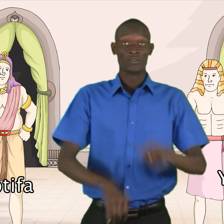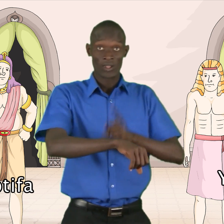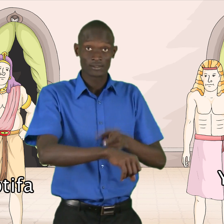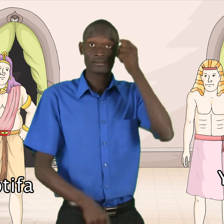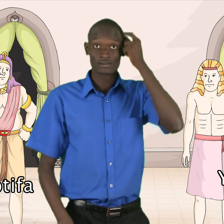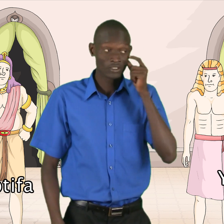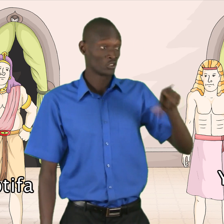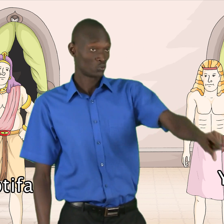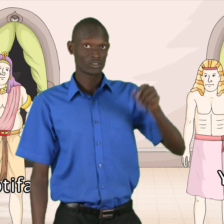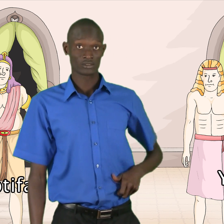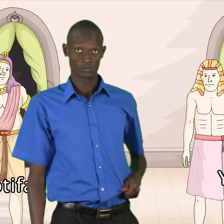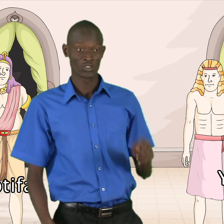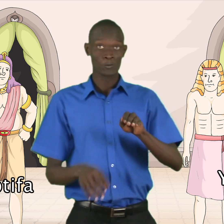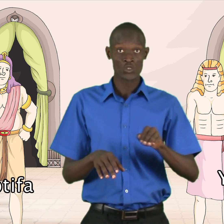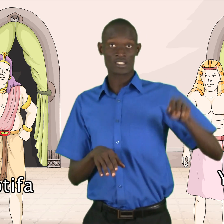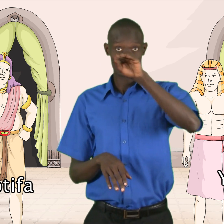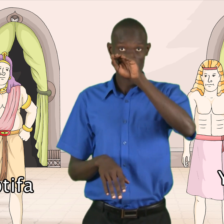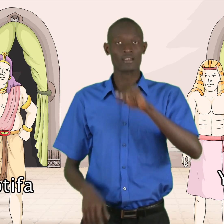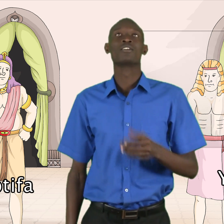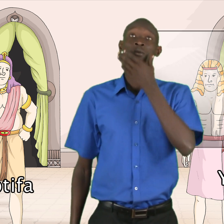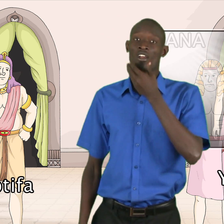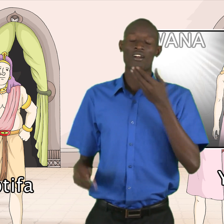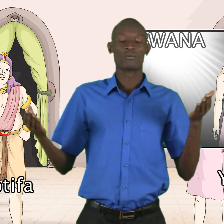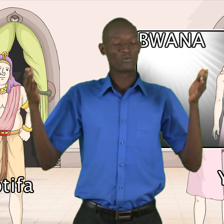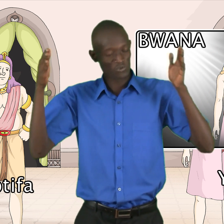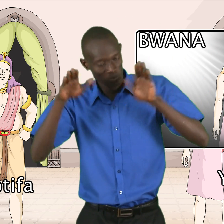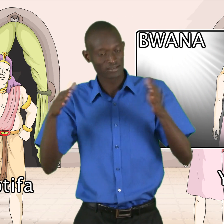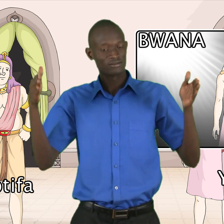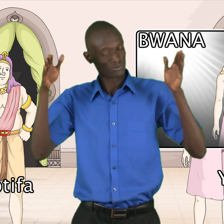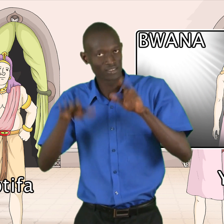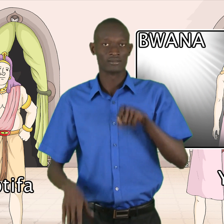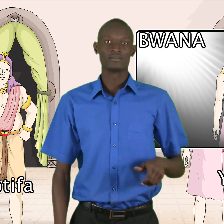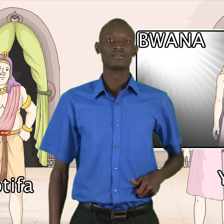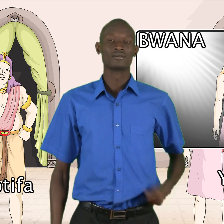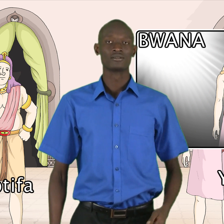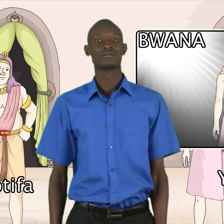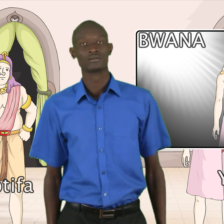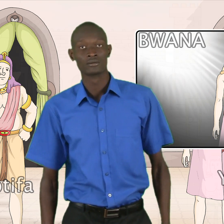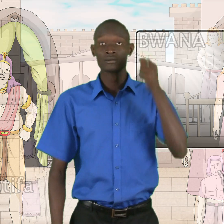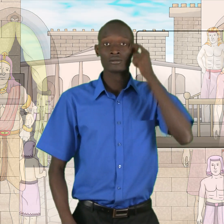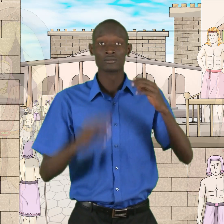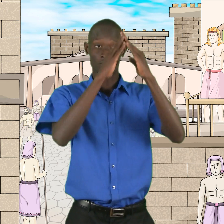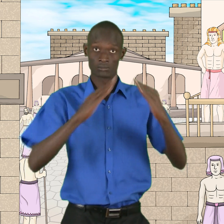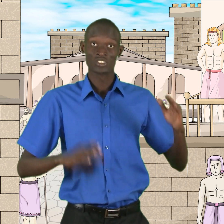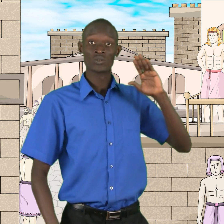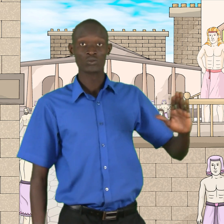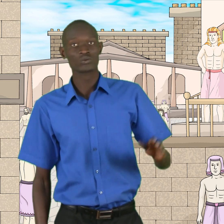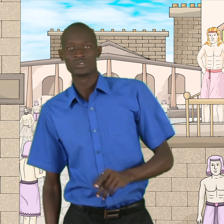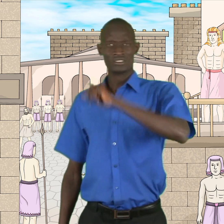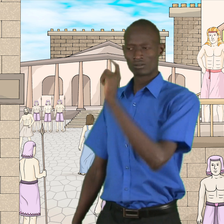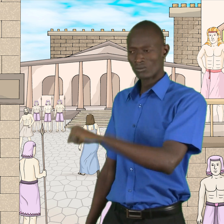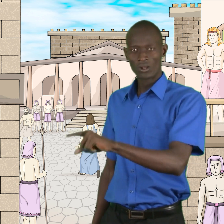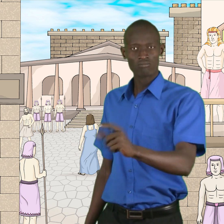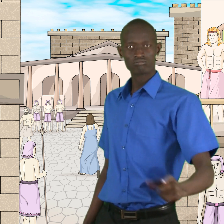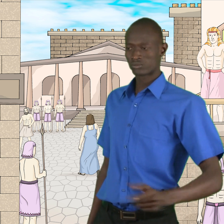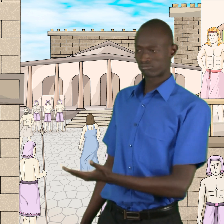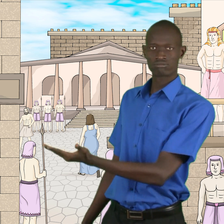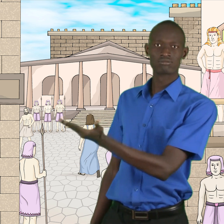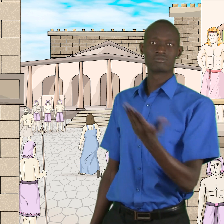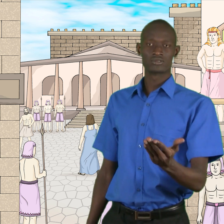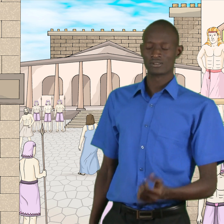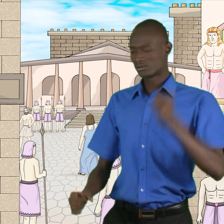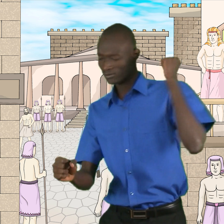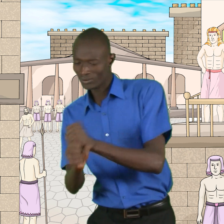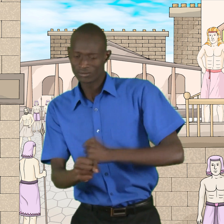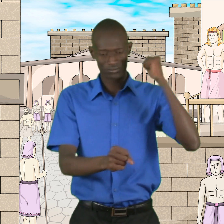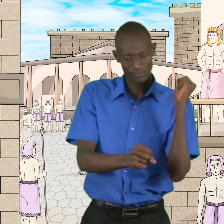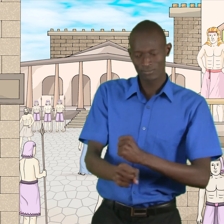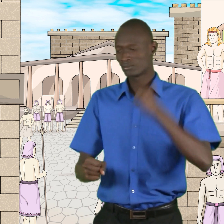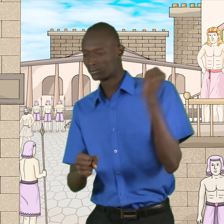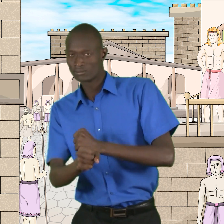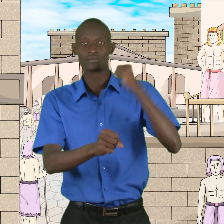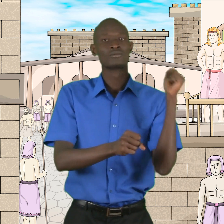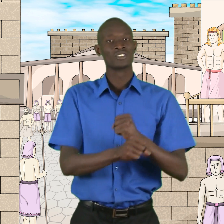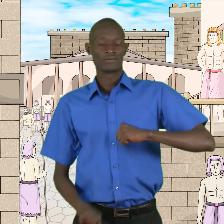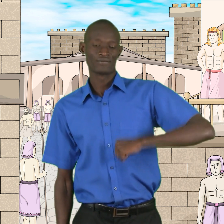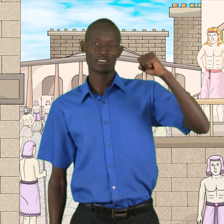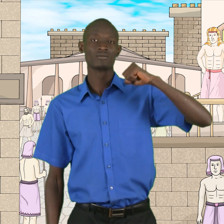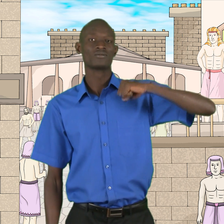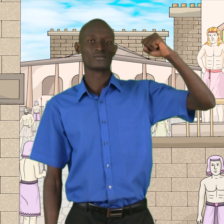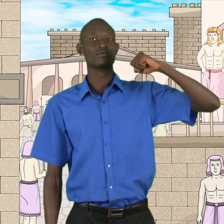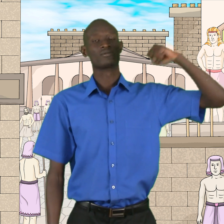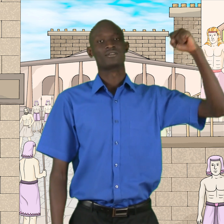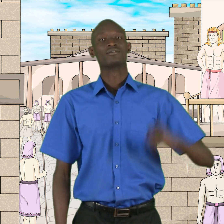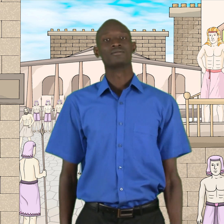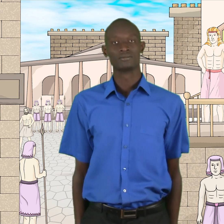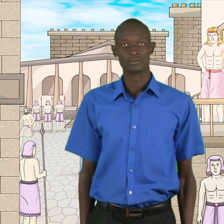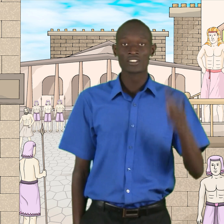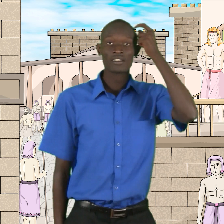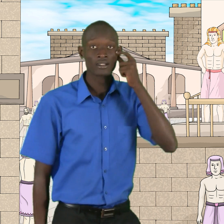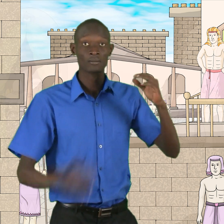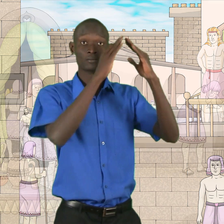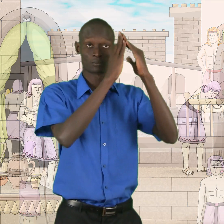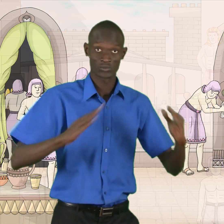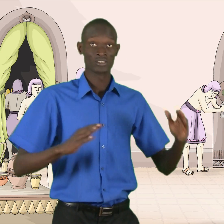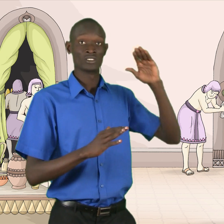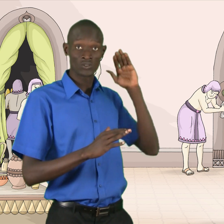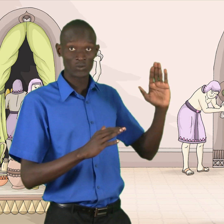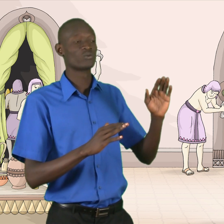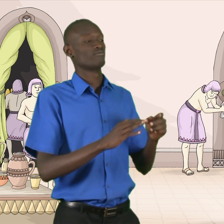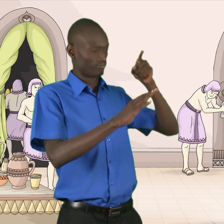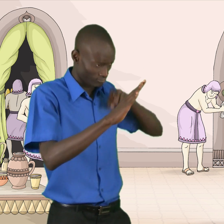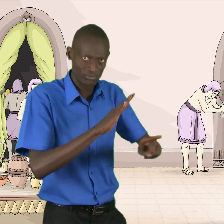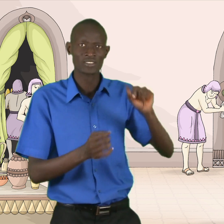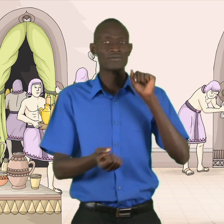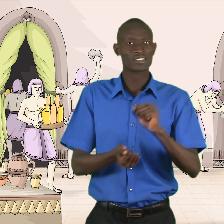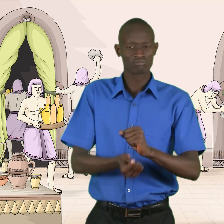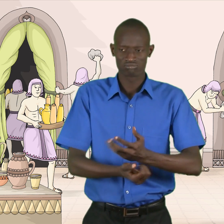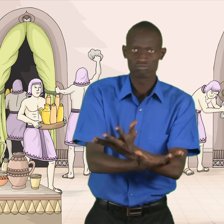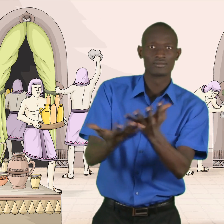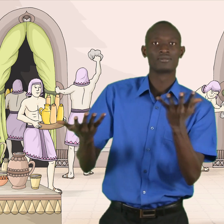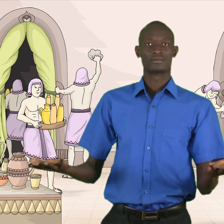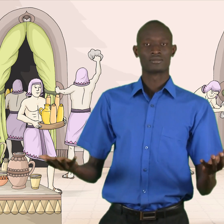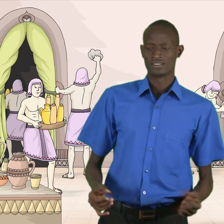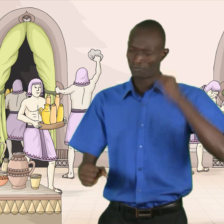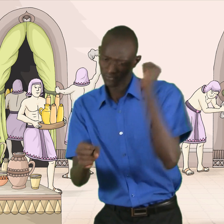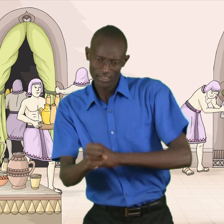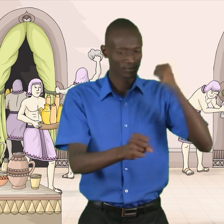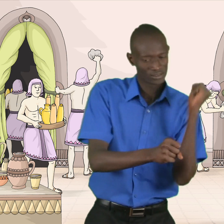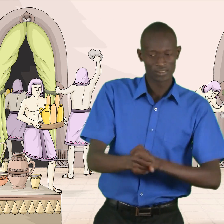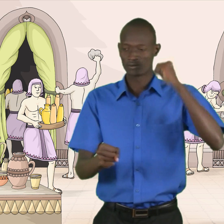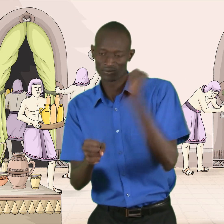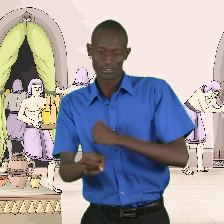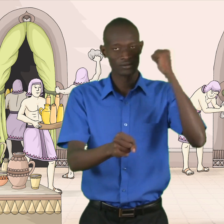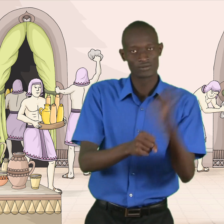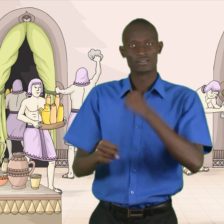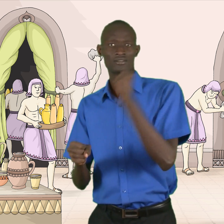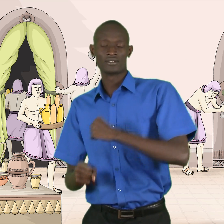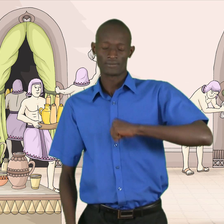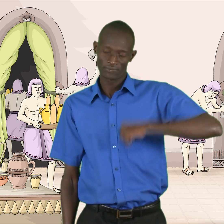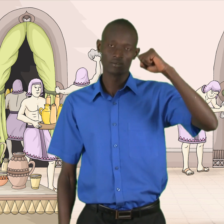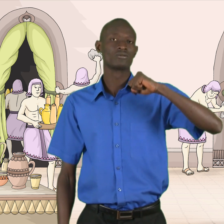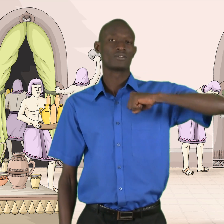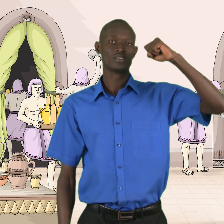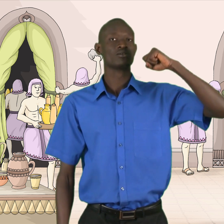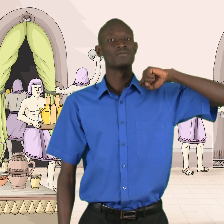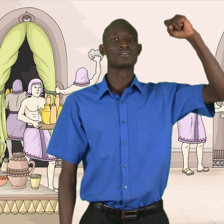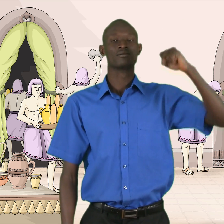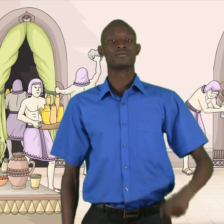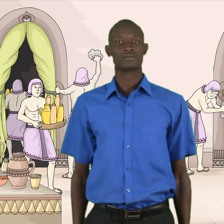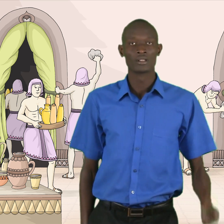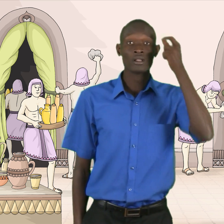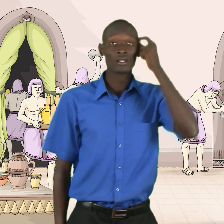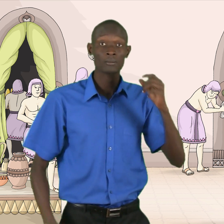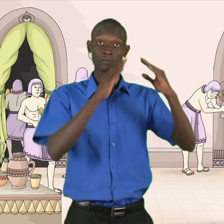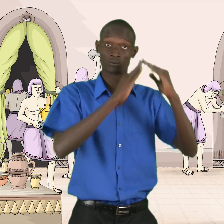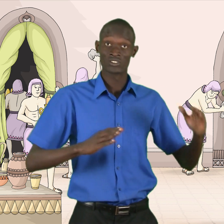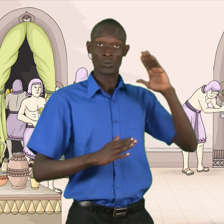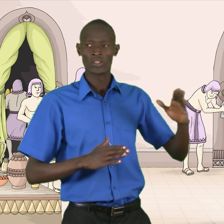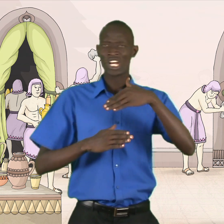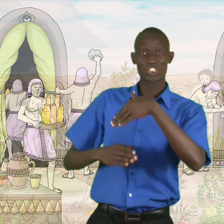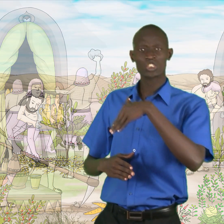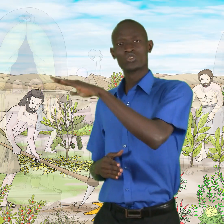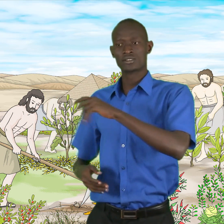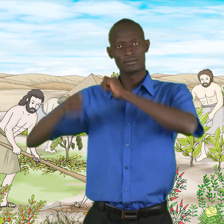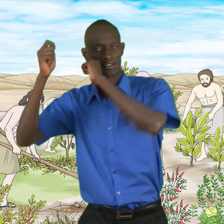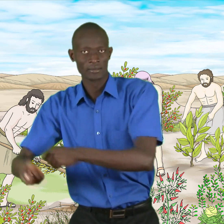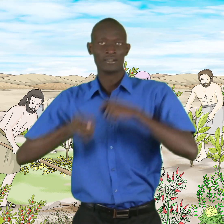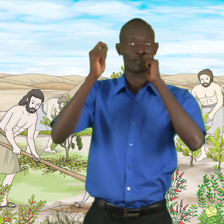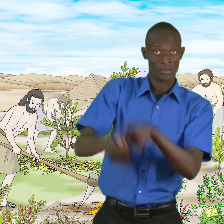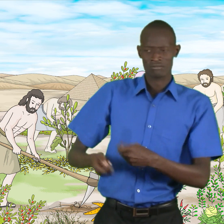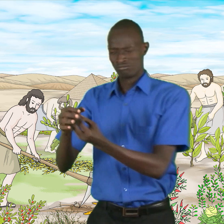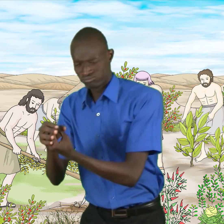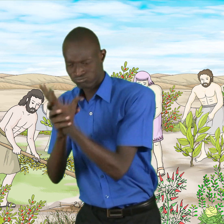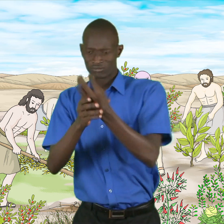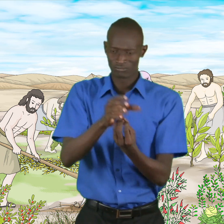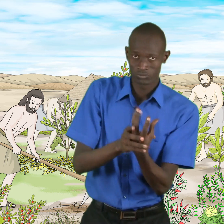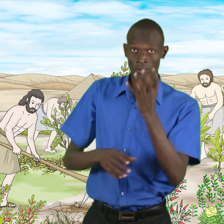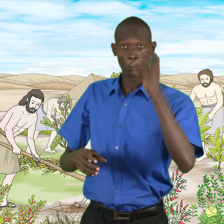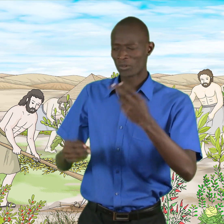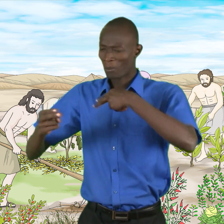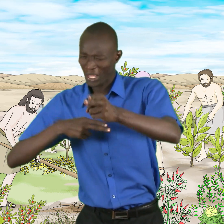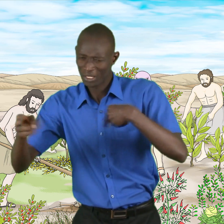From the time that he put Joseph in charge of his household and all he owned, the LORD blessed the Egyptian’s household on account of him.